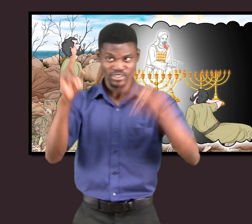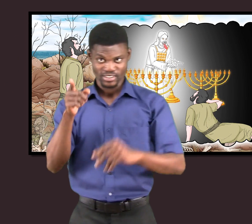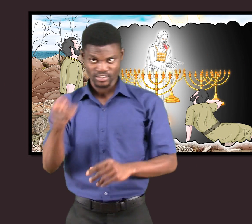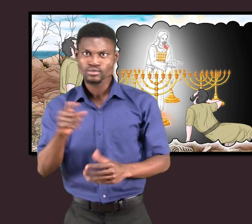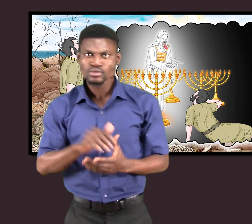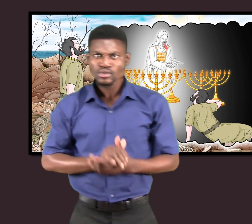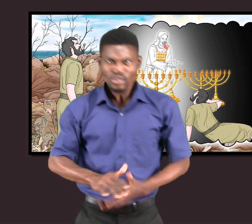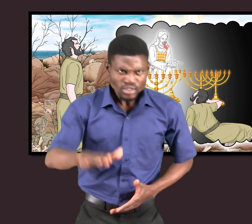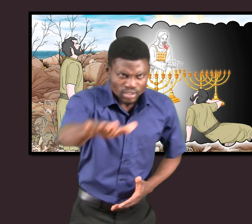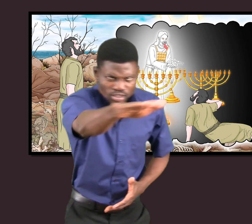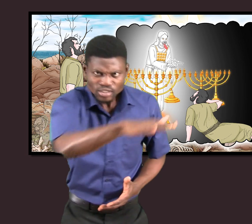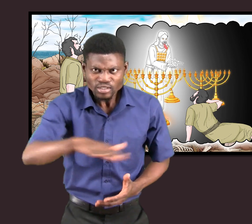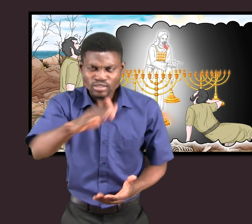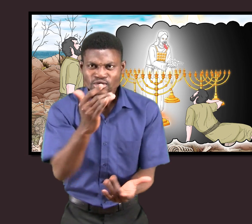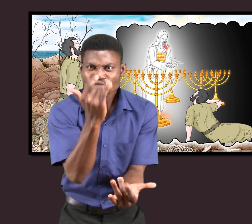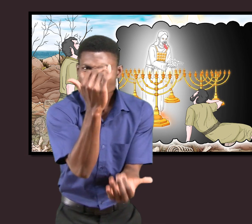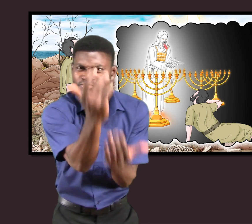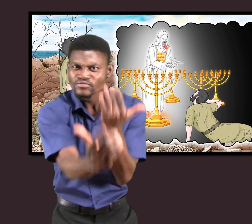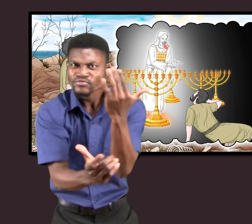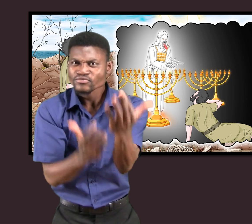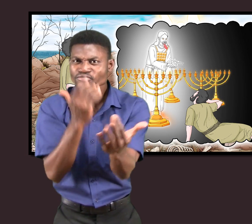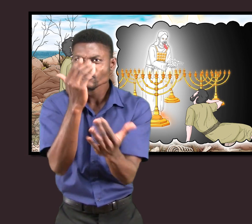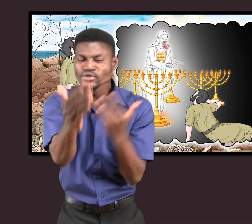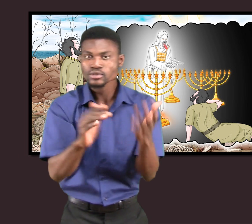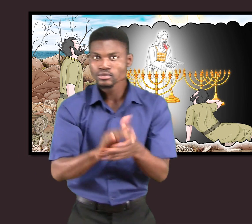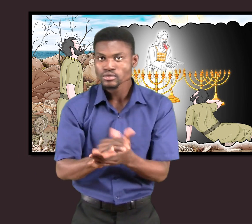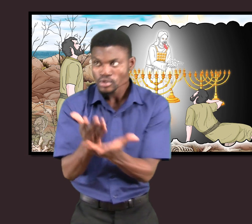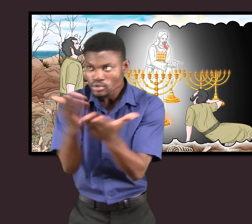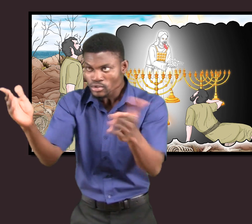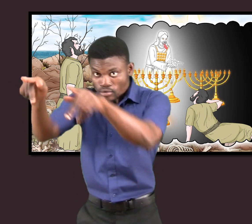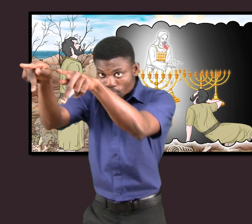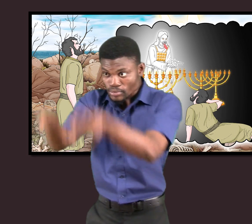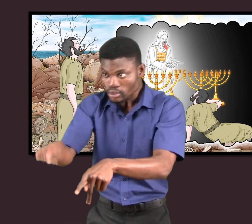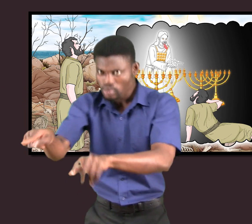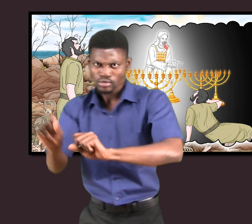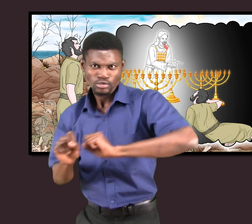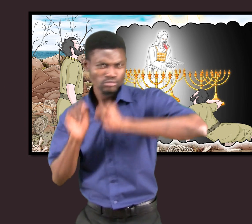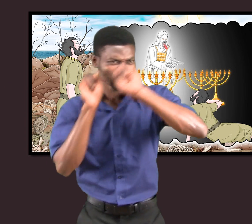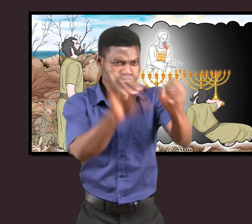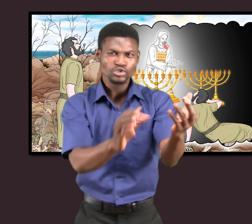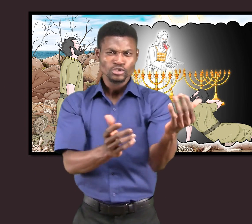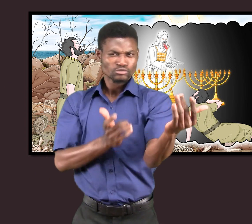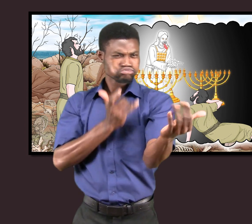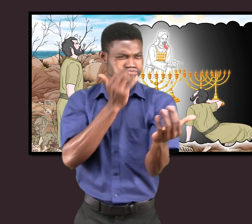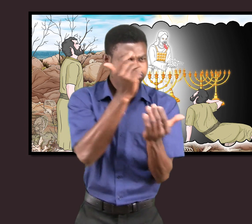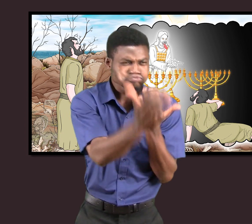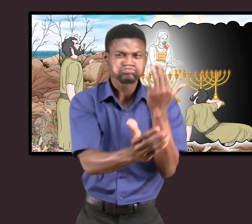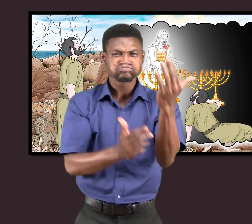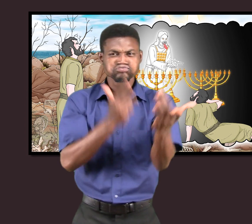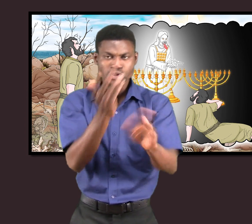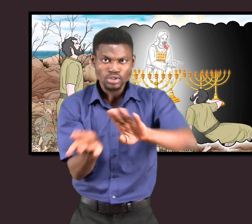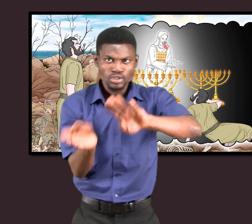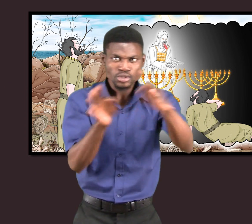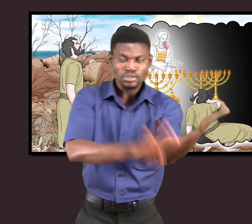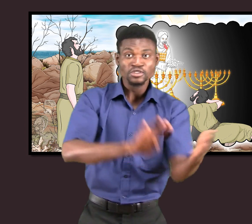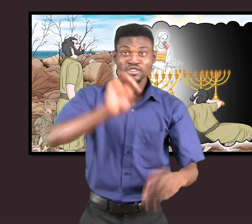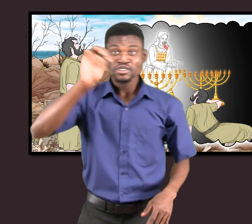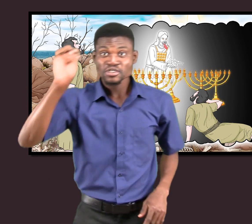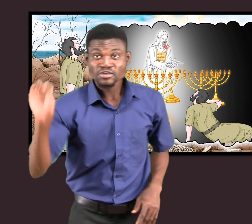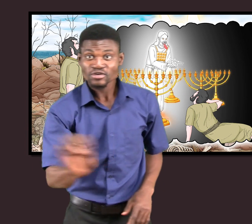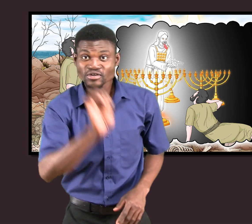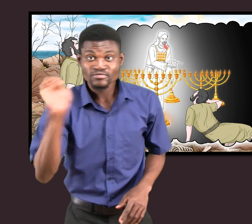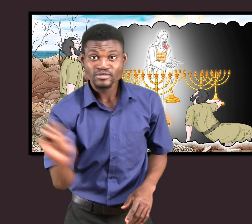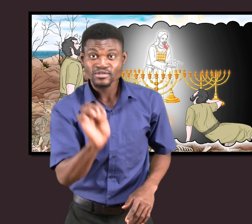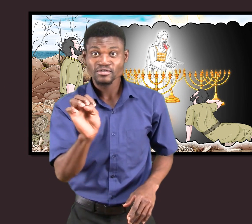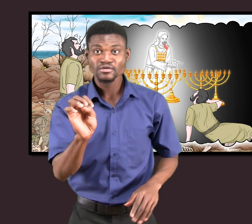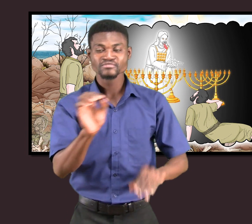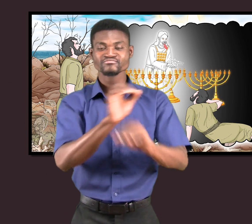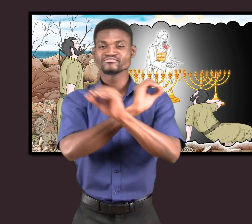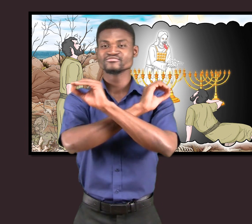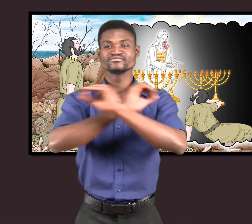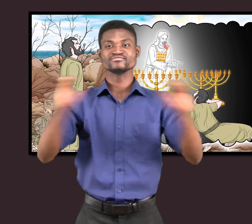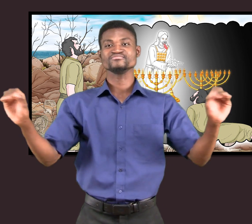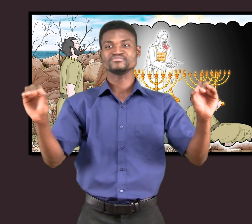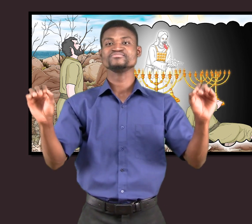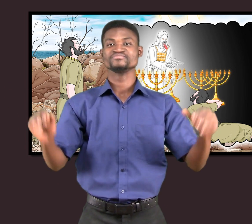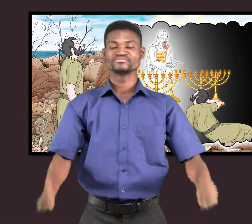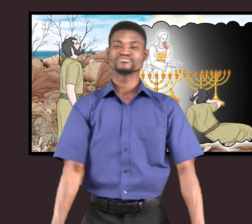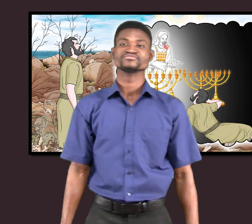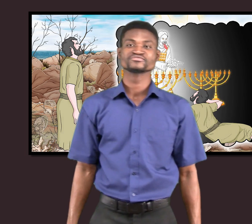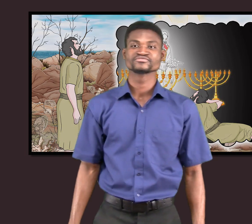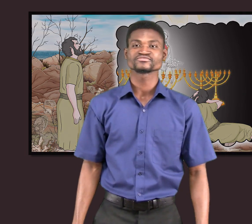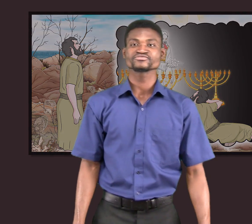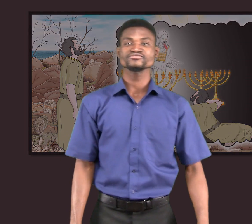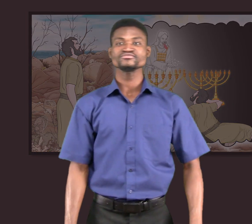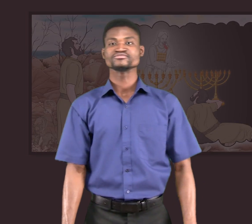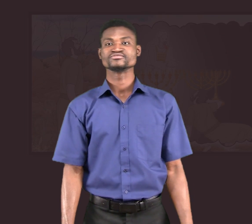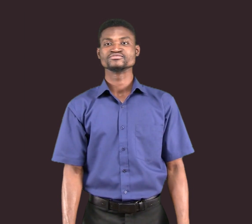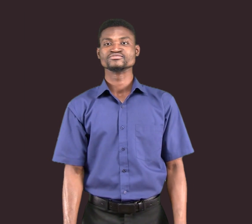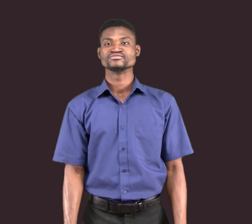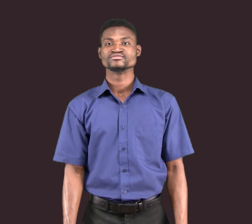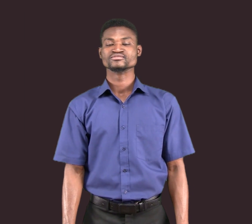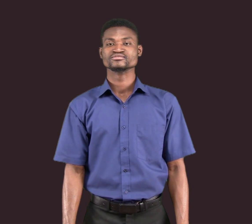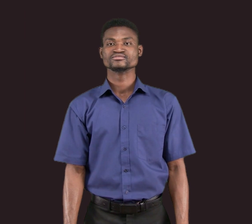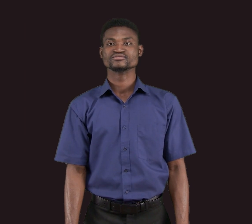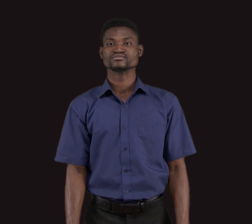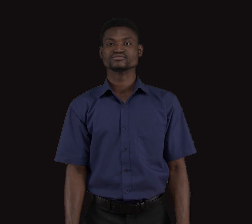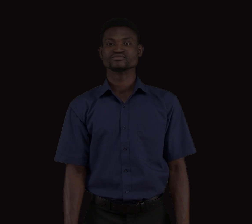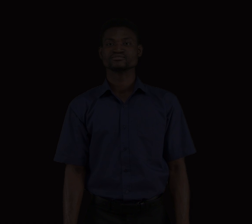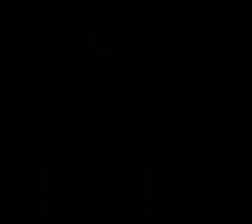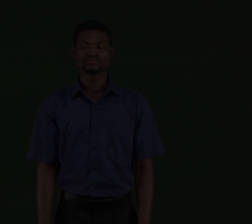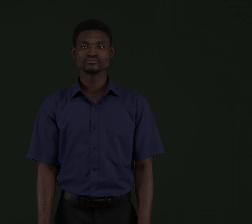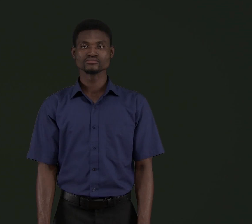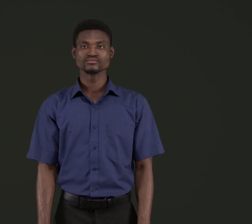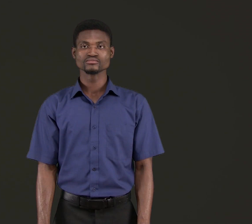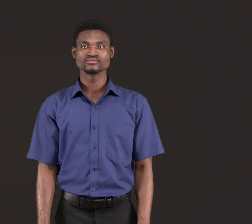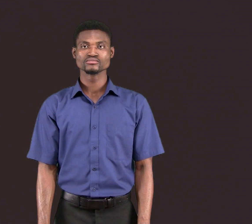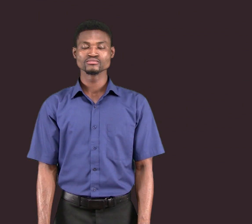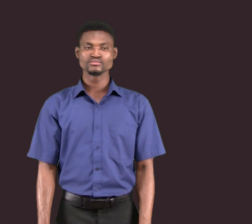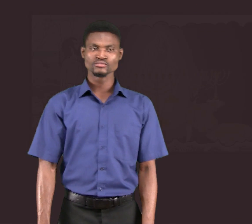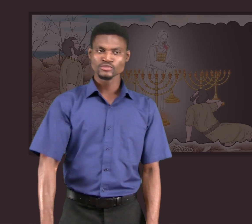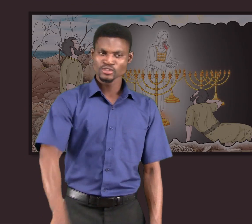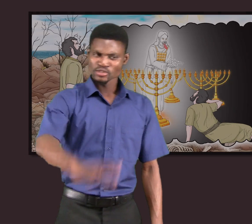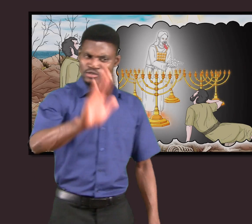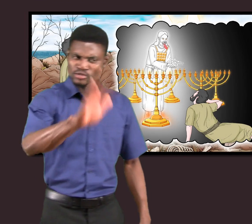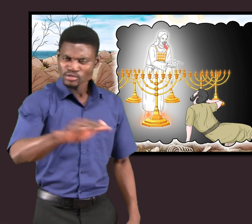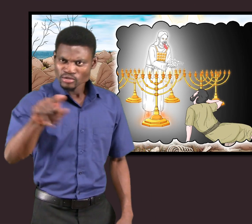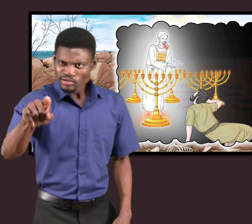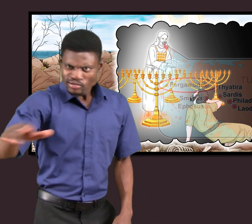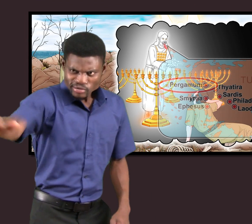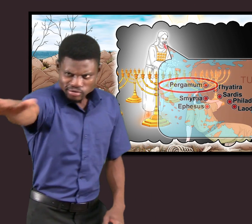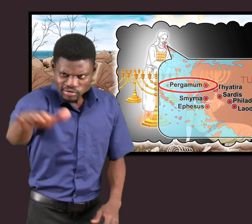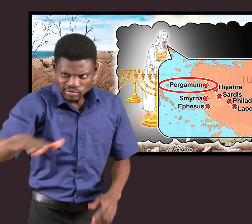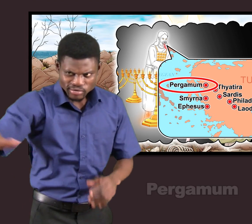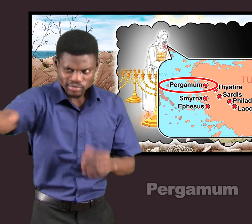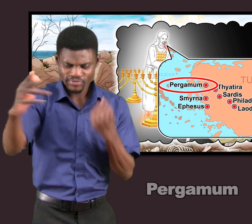The one who overcomes will not be harmed by the second death.